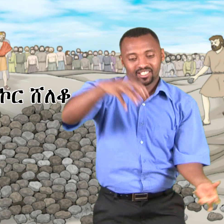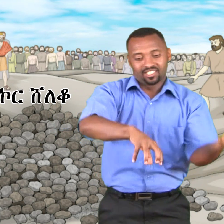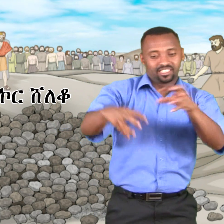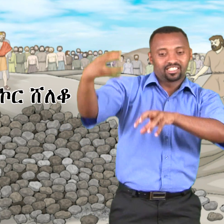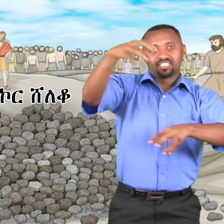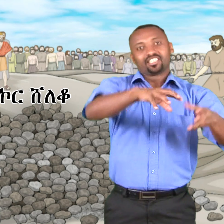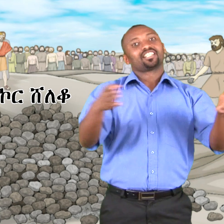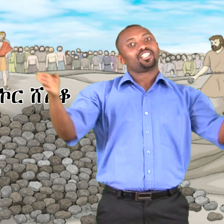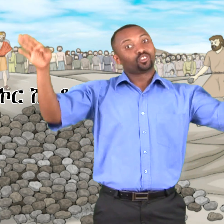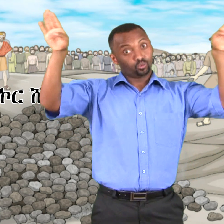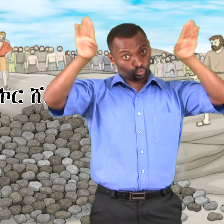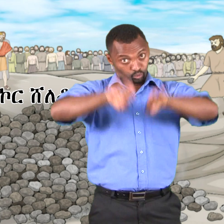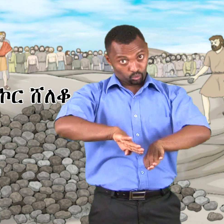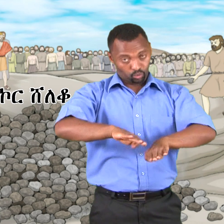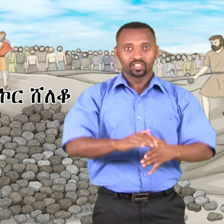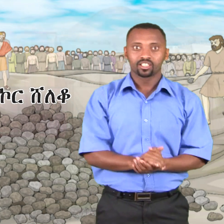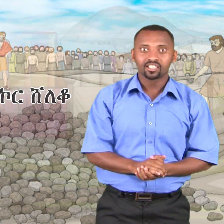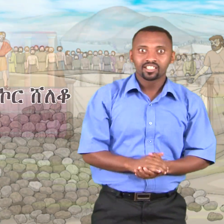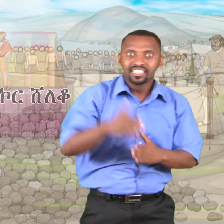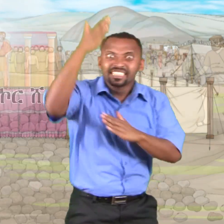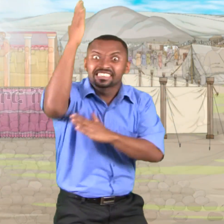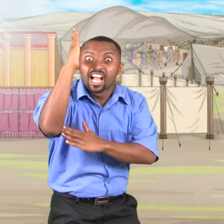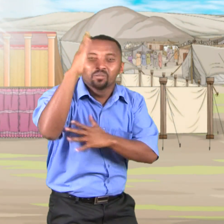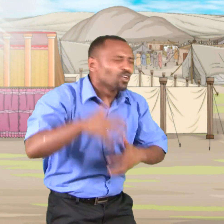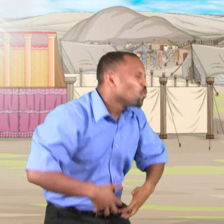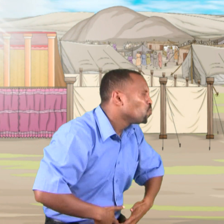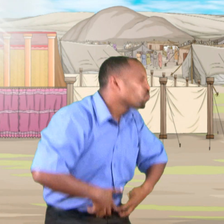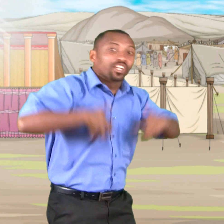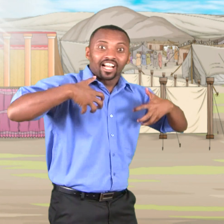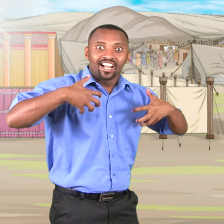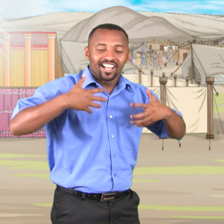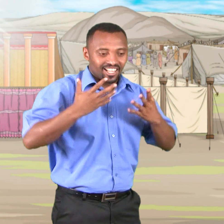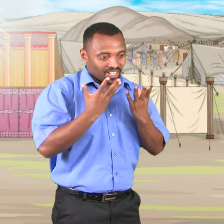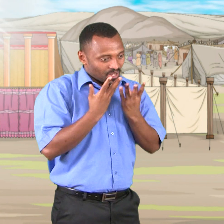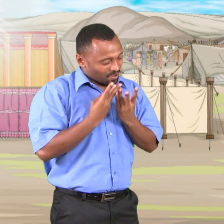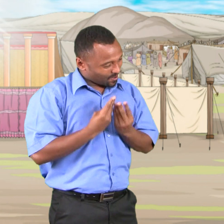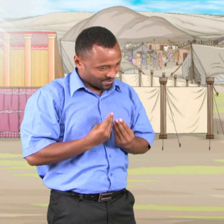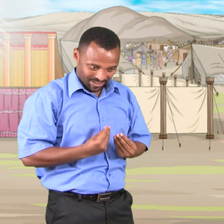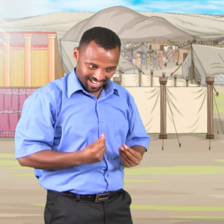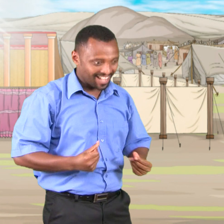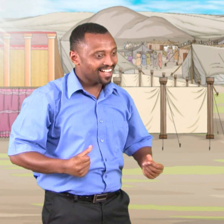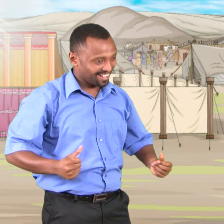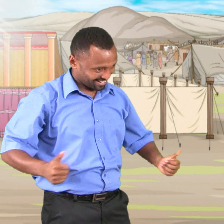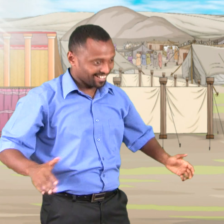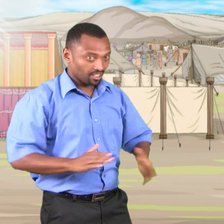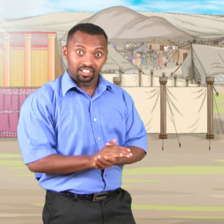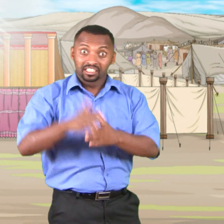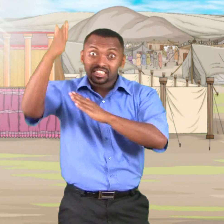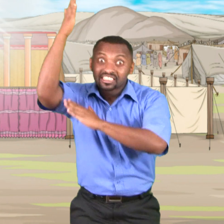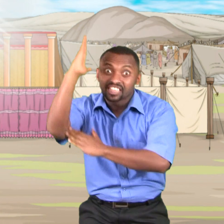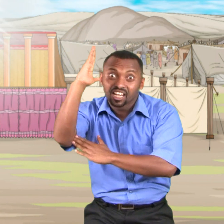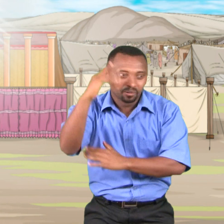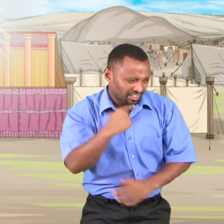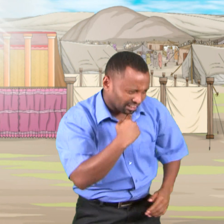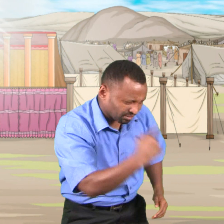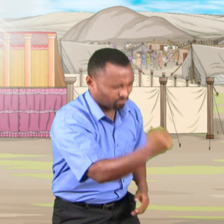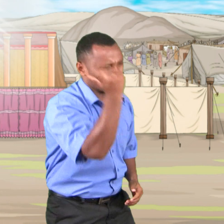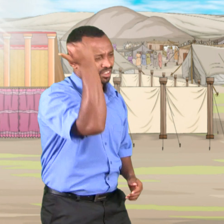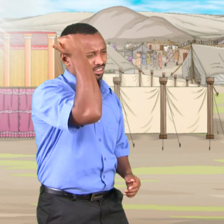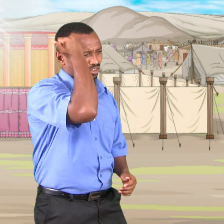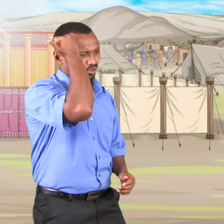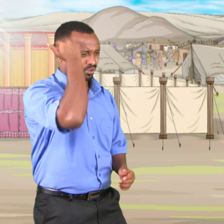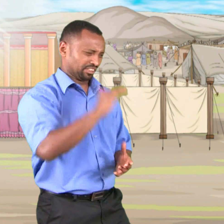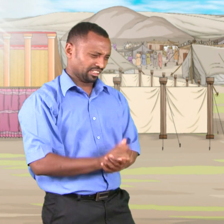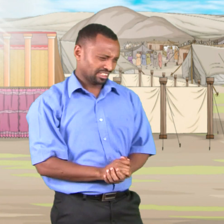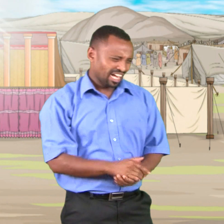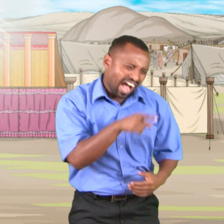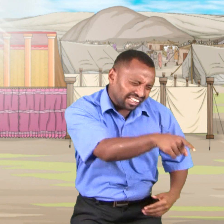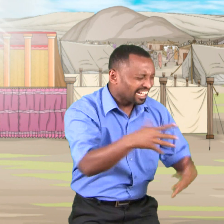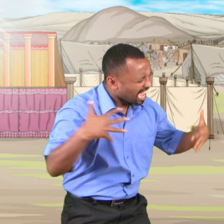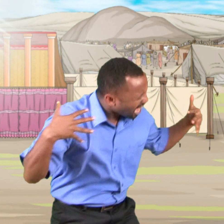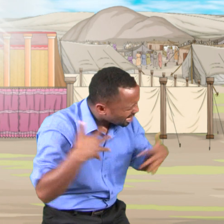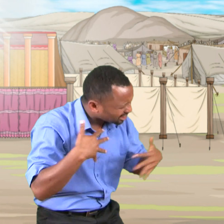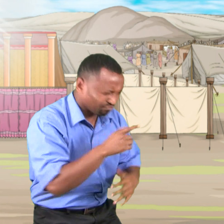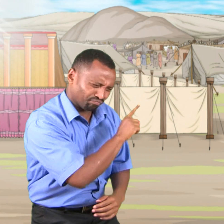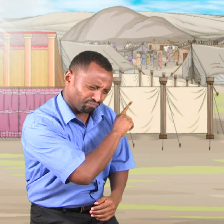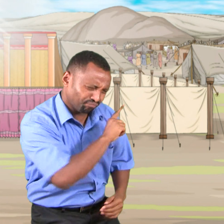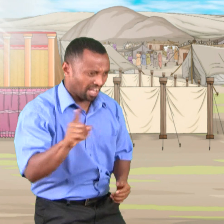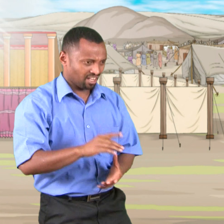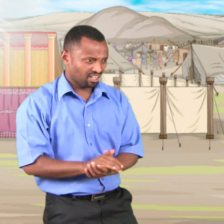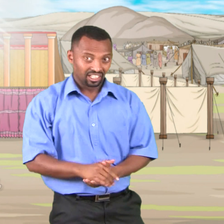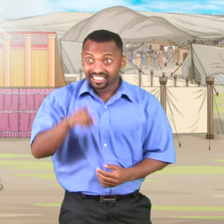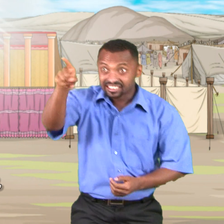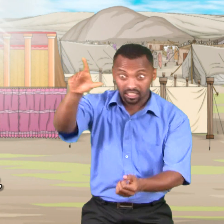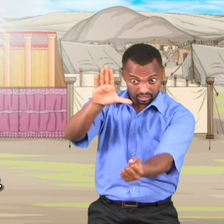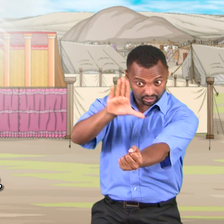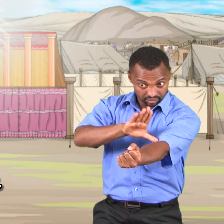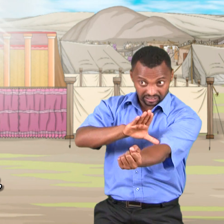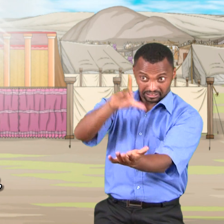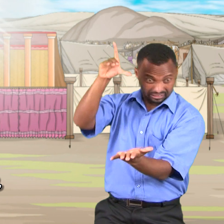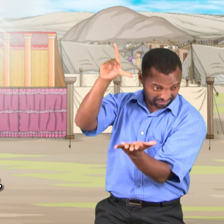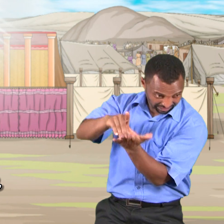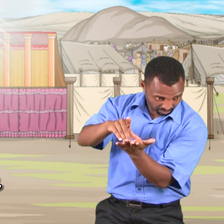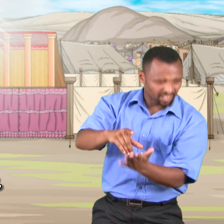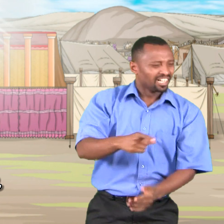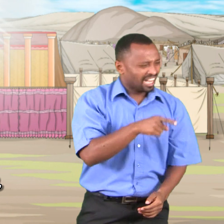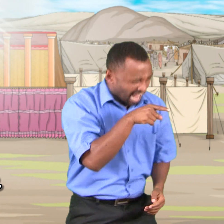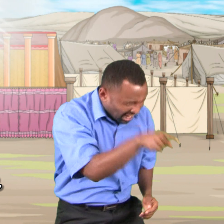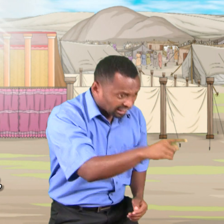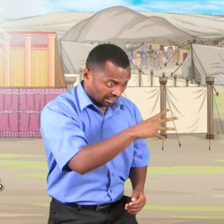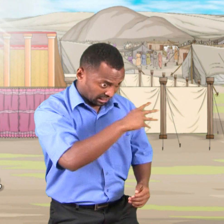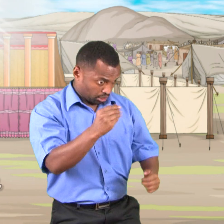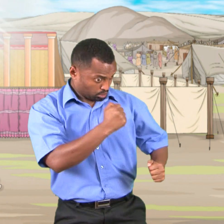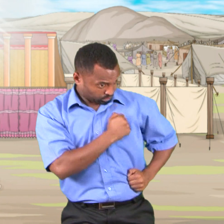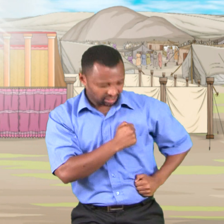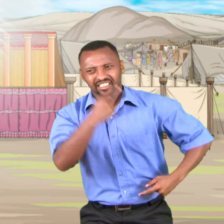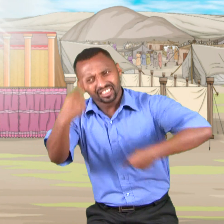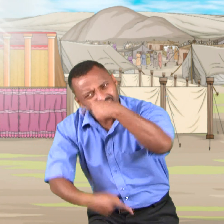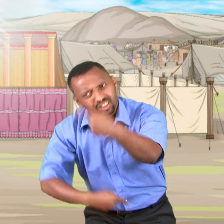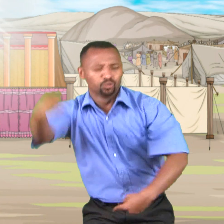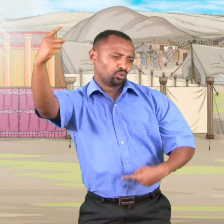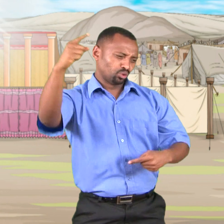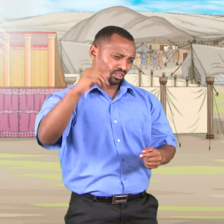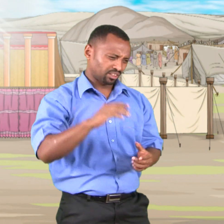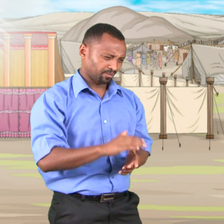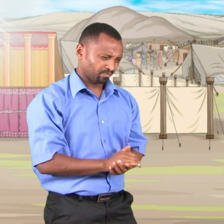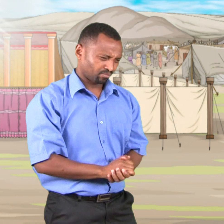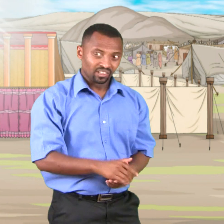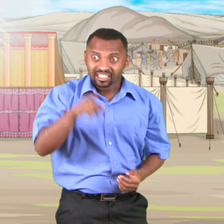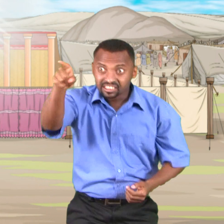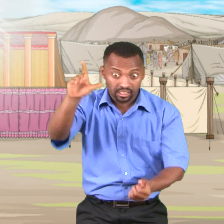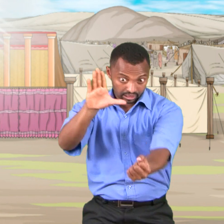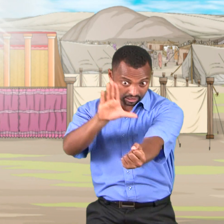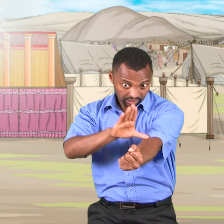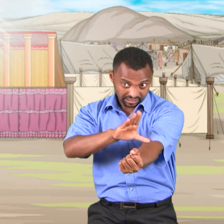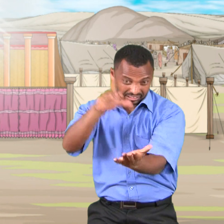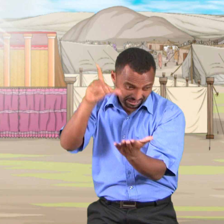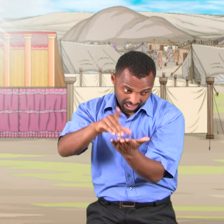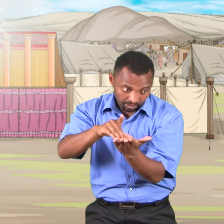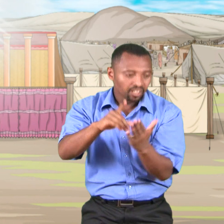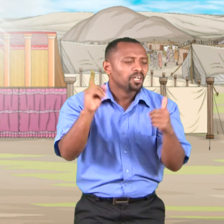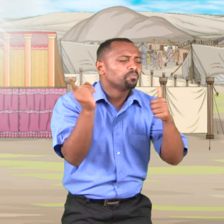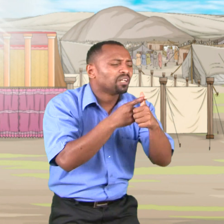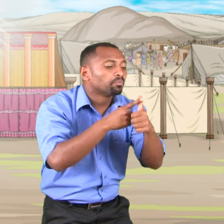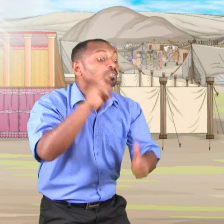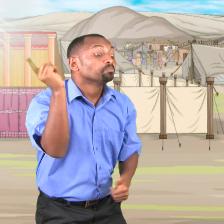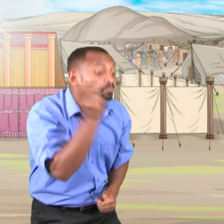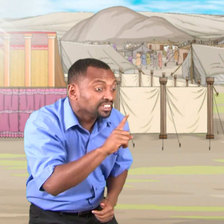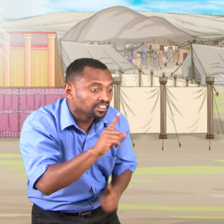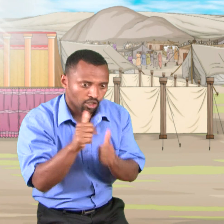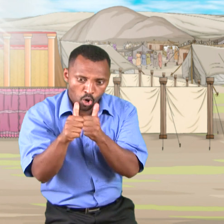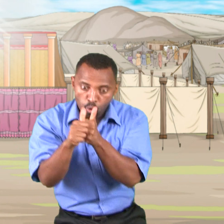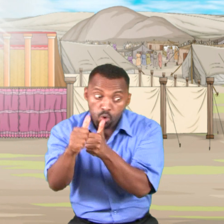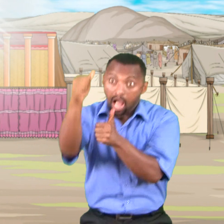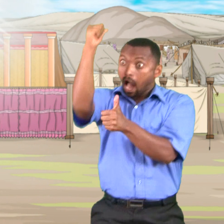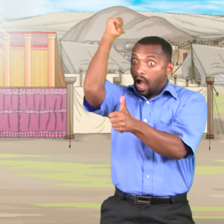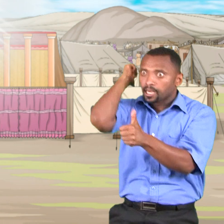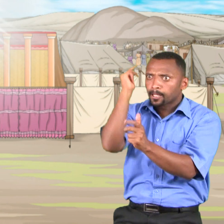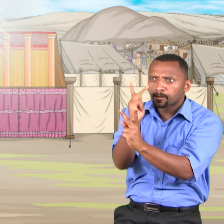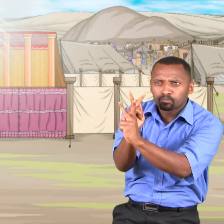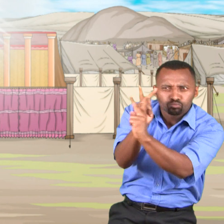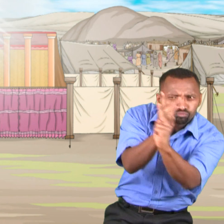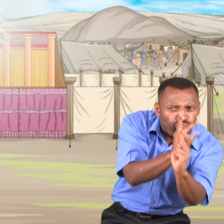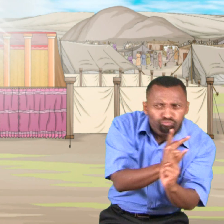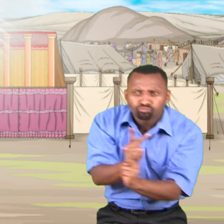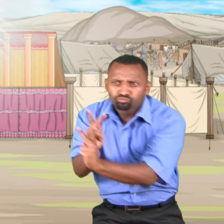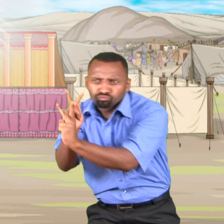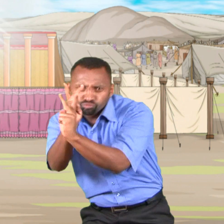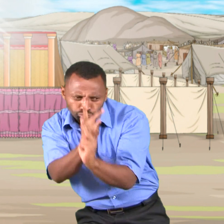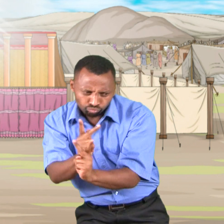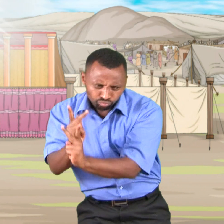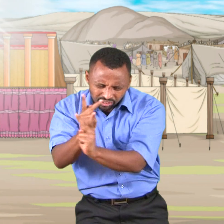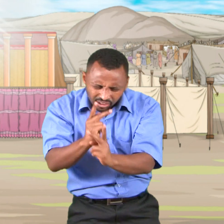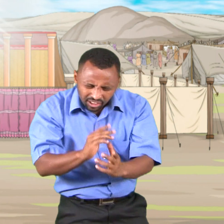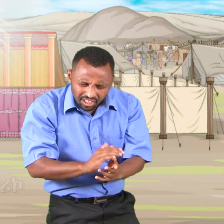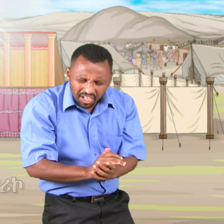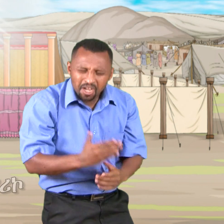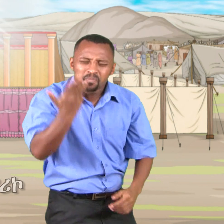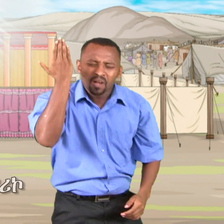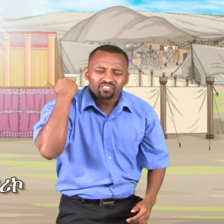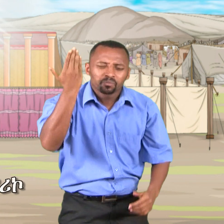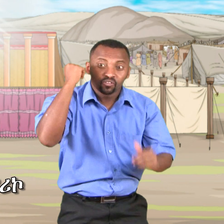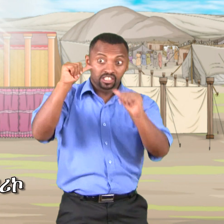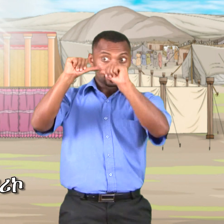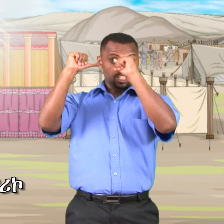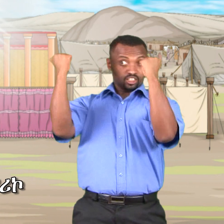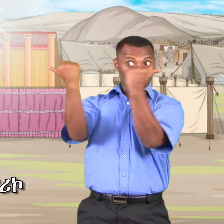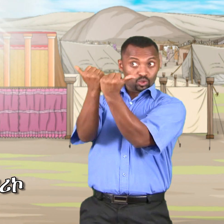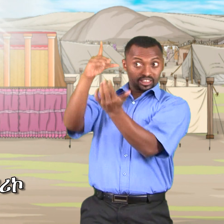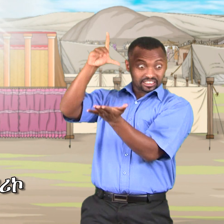Then the LORD said to Joshua, “Do not be afraid or discouraged. Take the whole army with you, and go up and attack Ai. See, I have delivered into your hand the king of Ai, his people, his city, and his land.